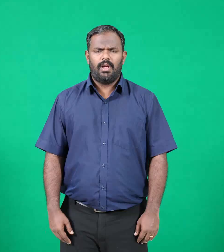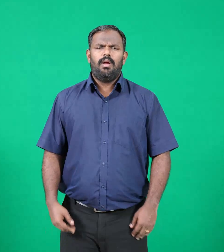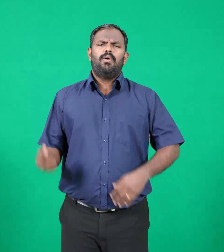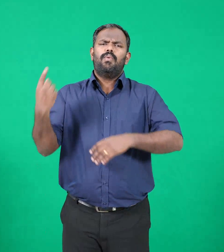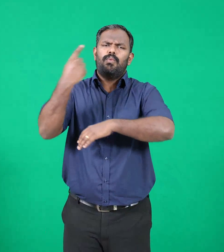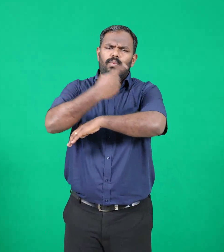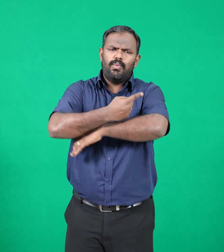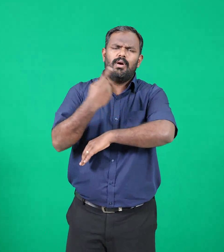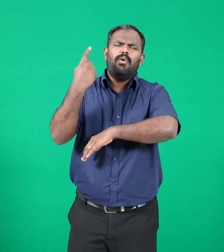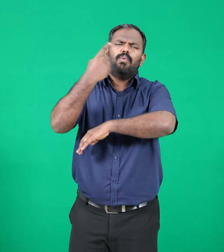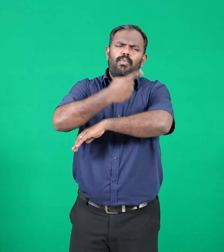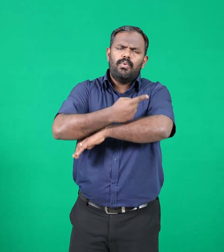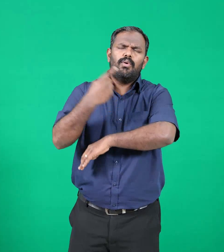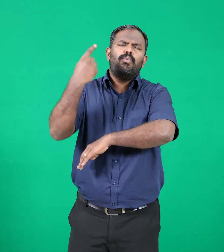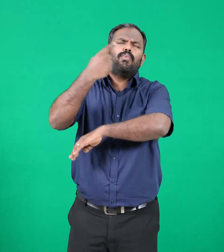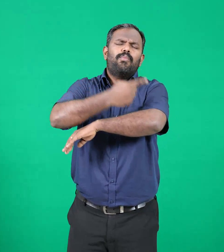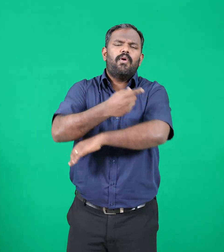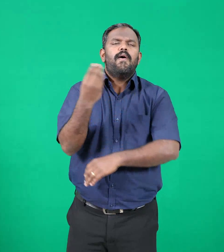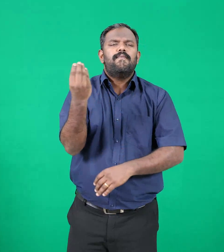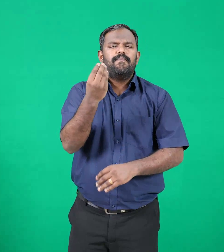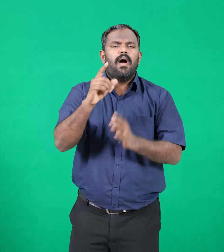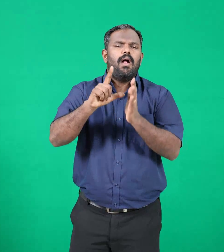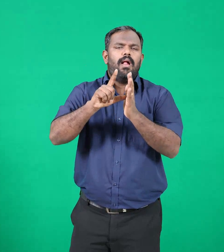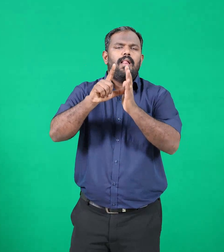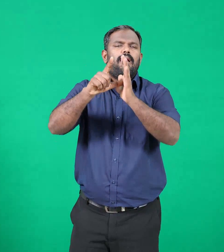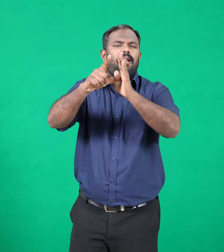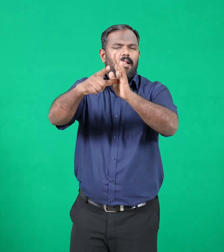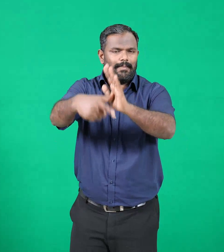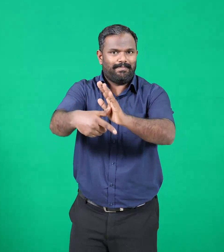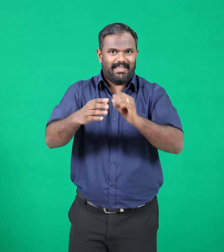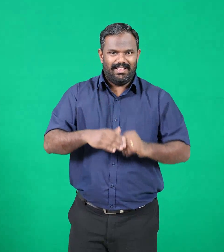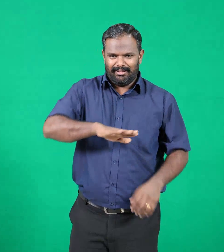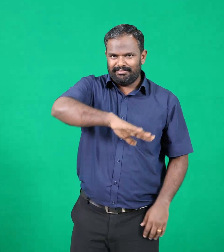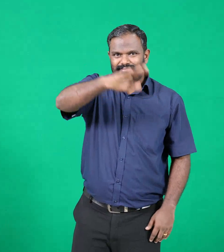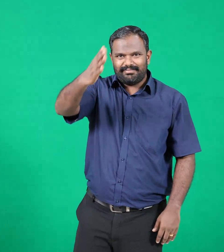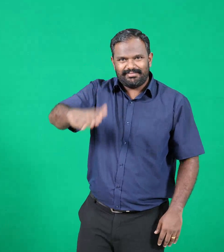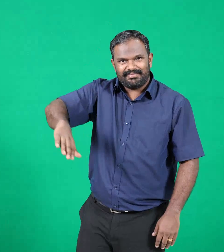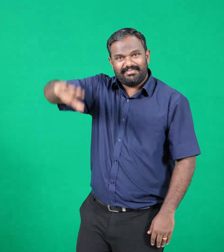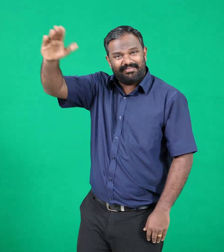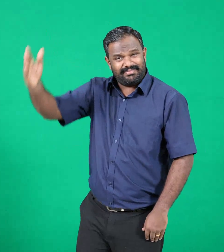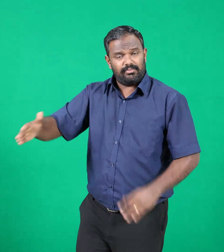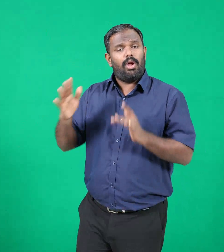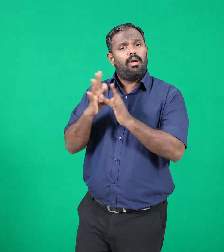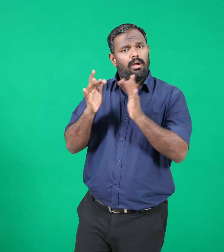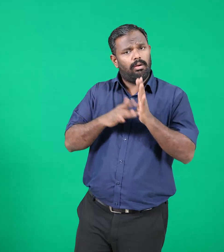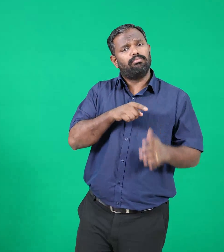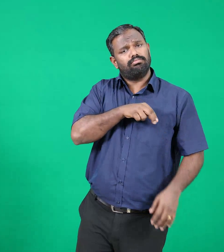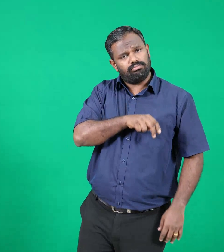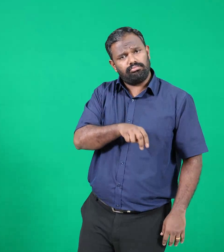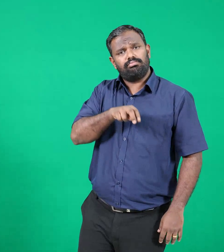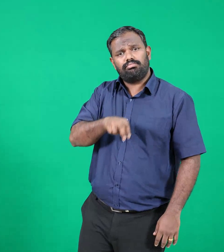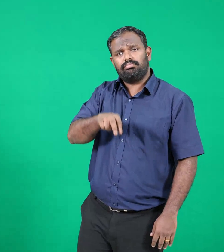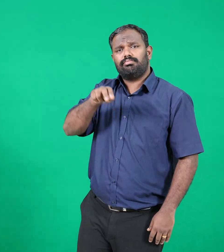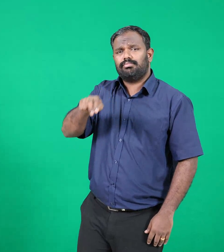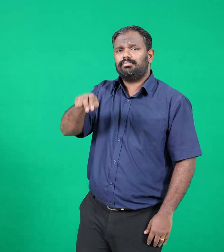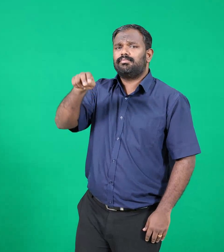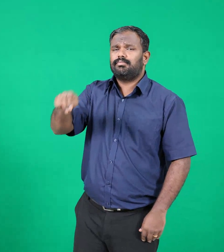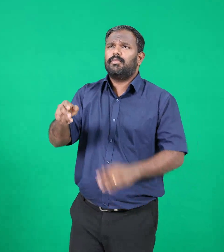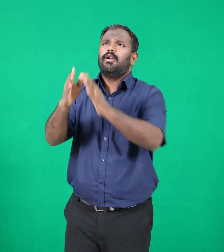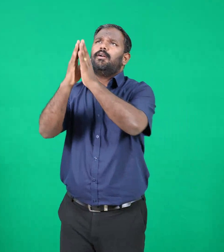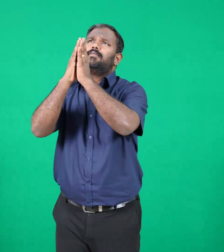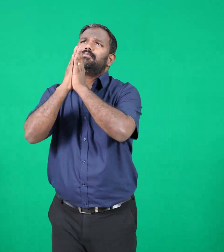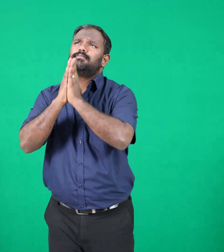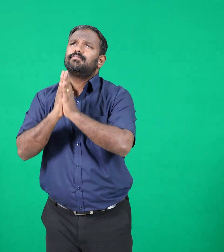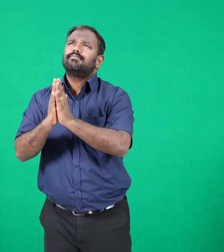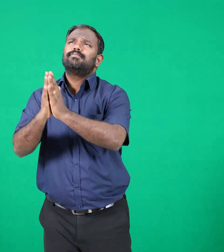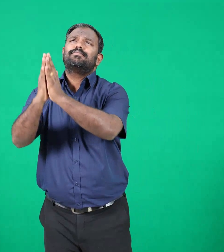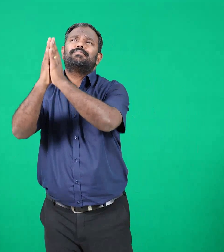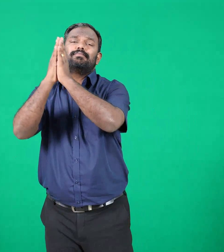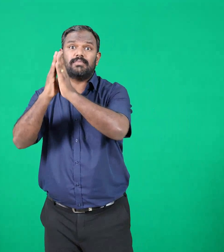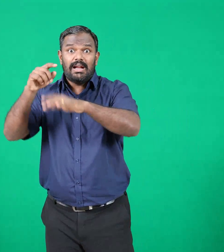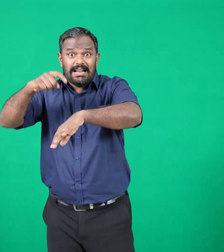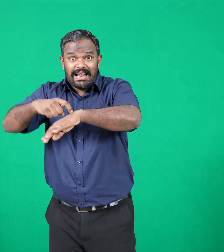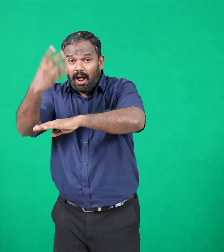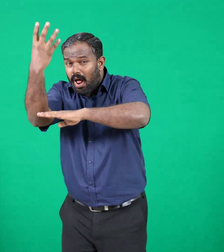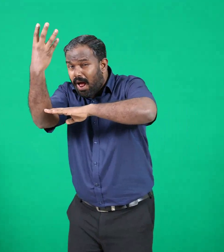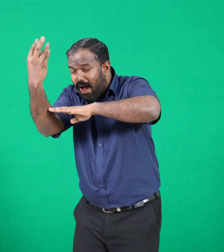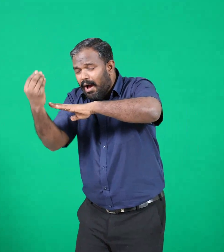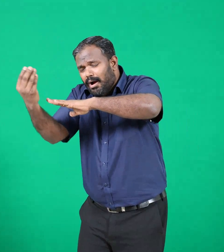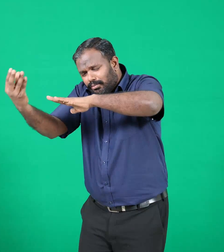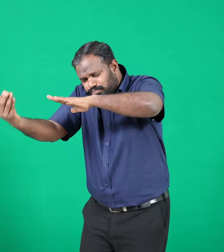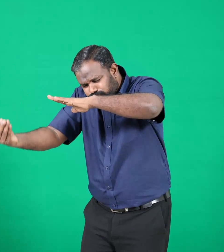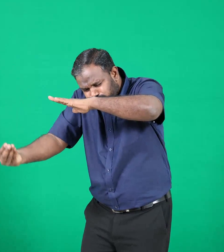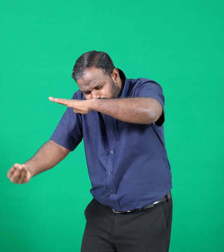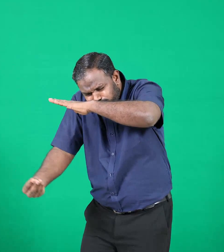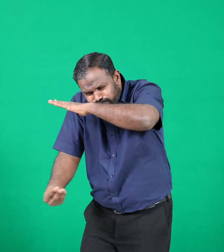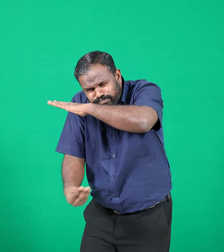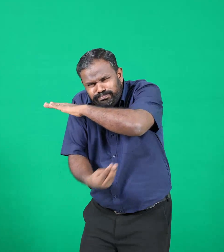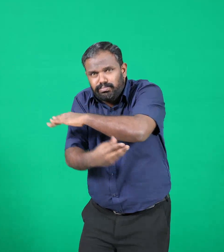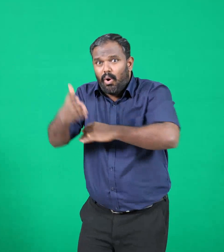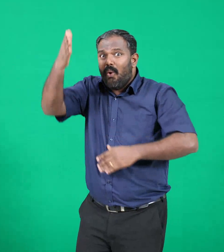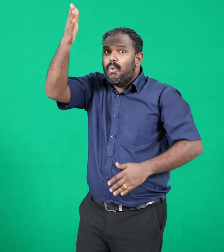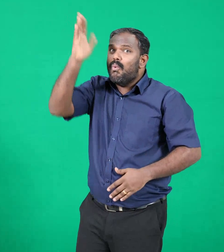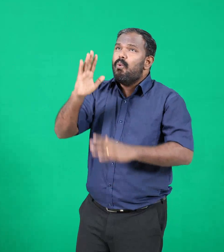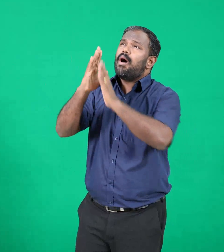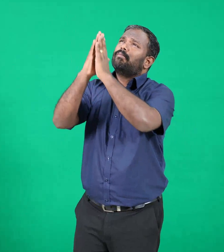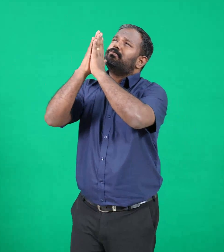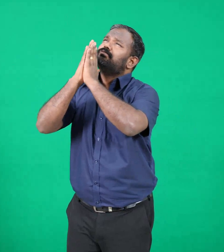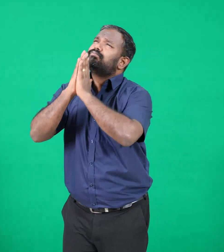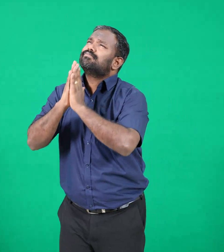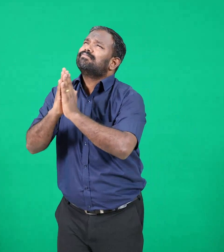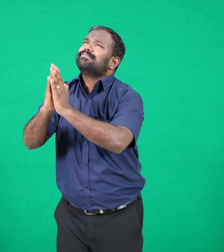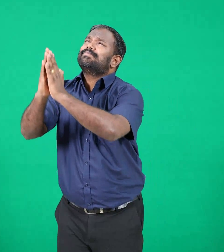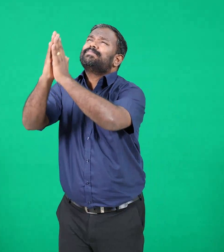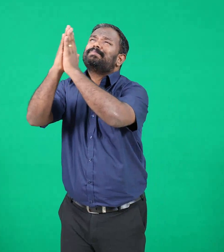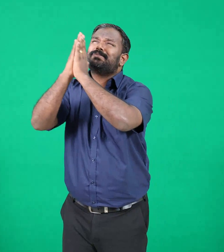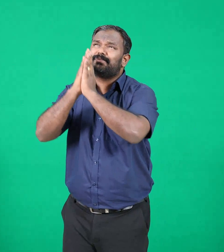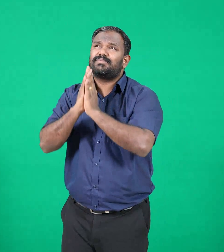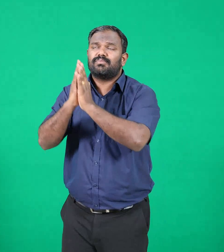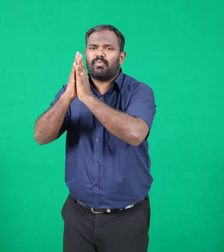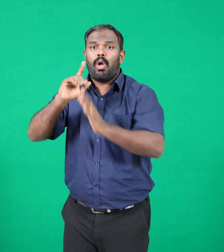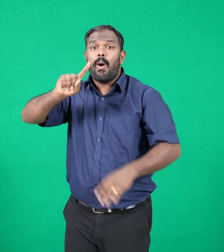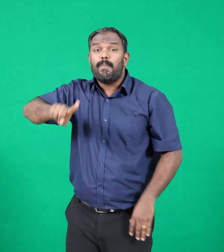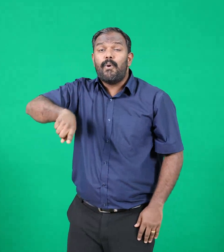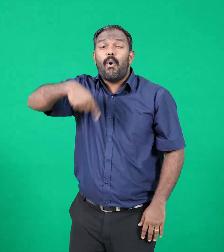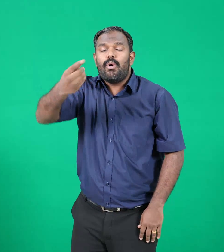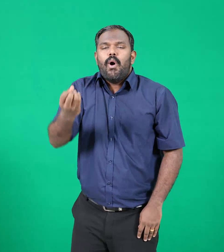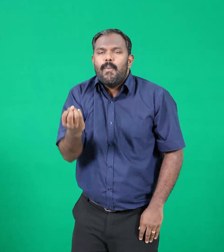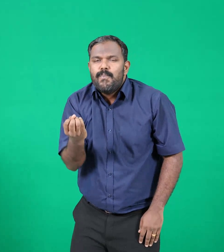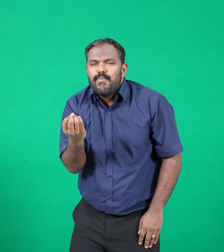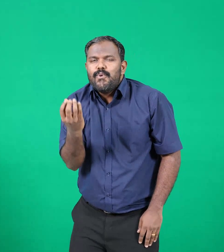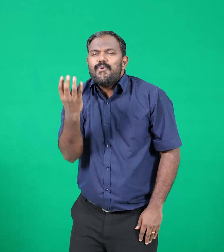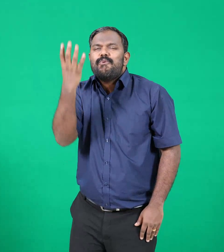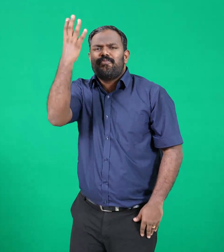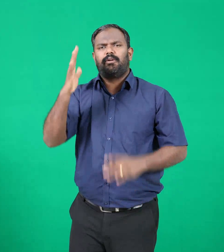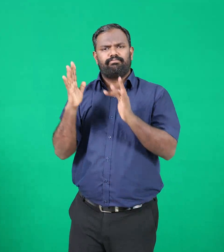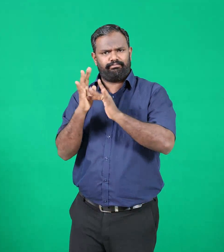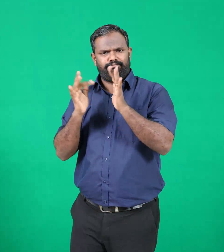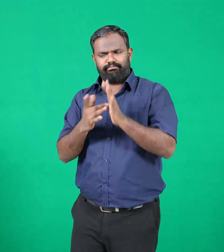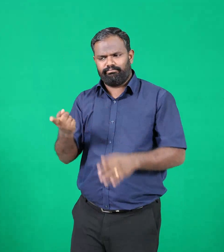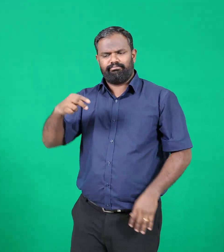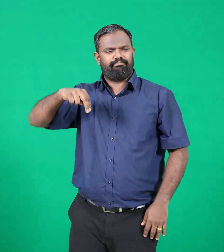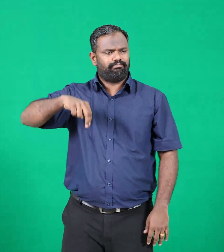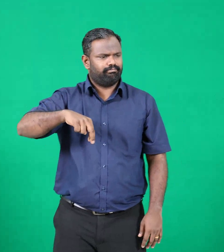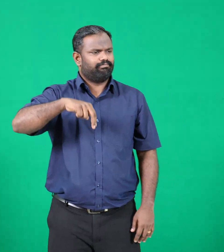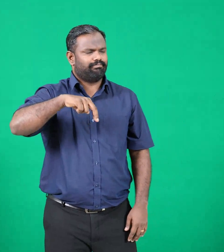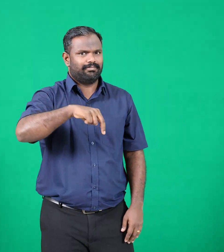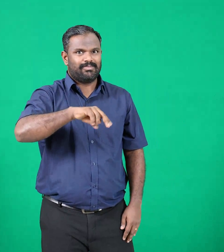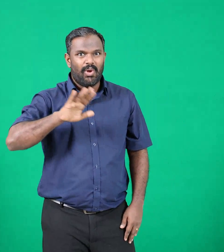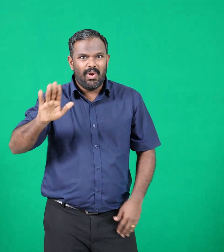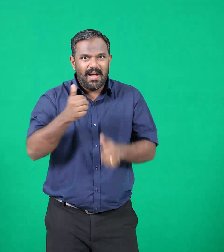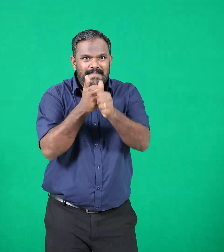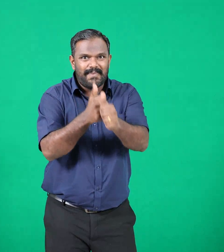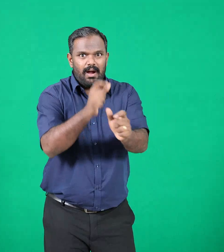In those days Jesus went out to the mountain to pray, and He spent the night in prayer to God.